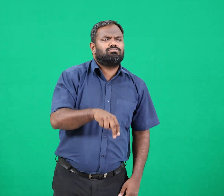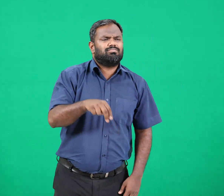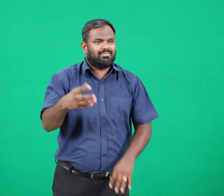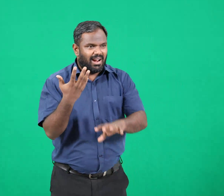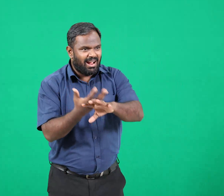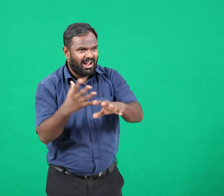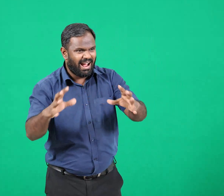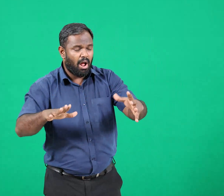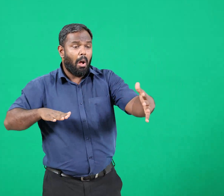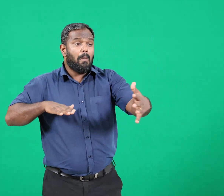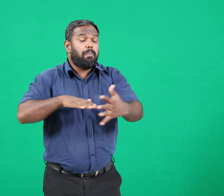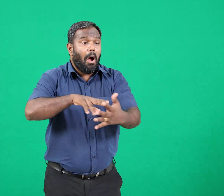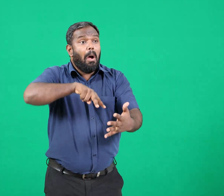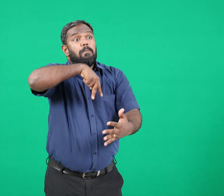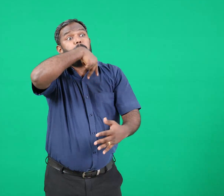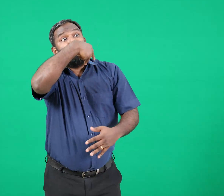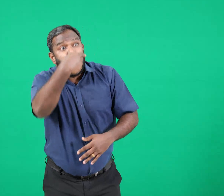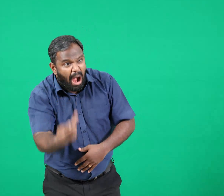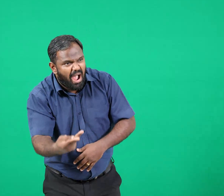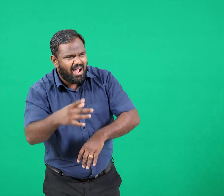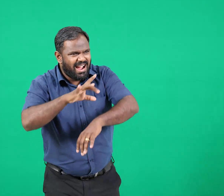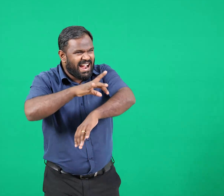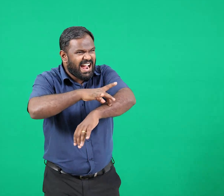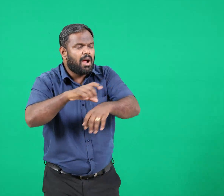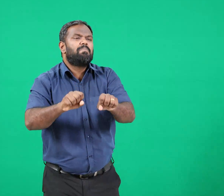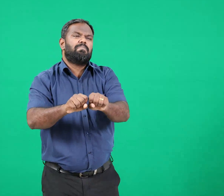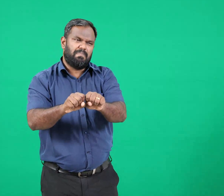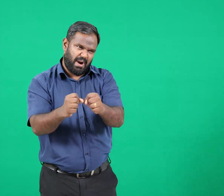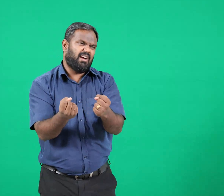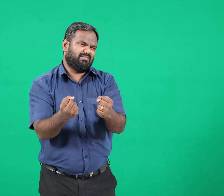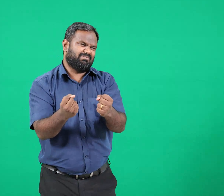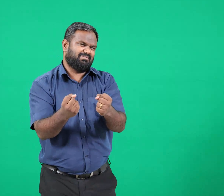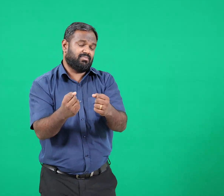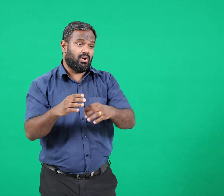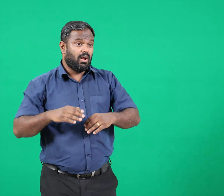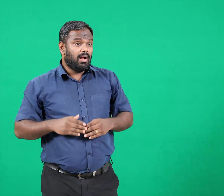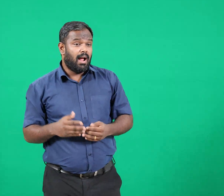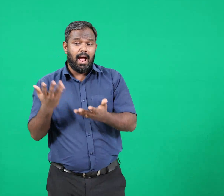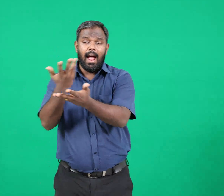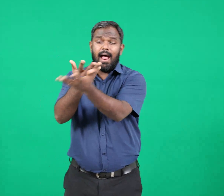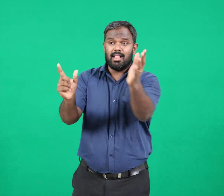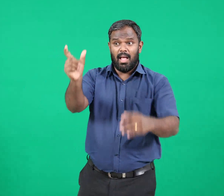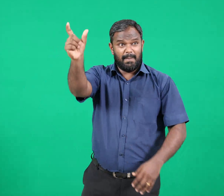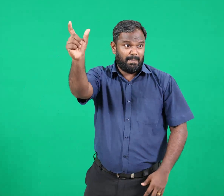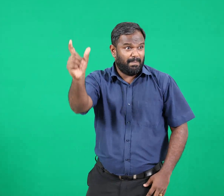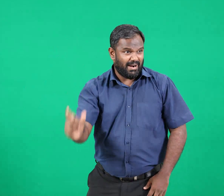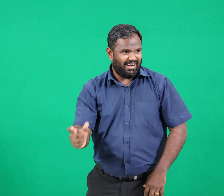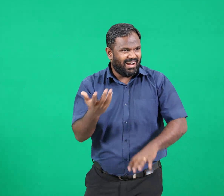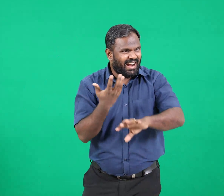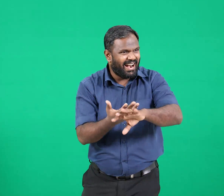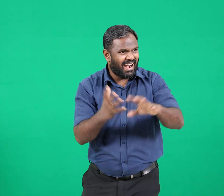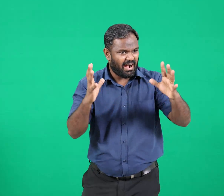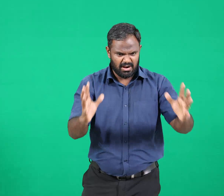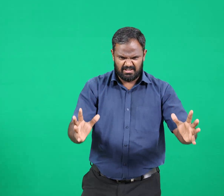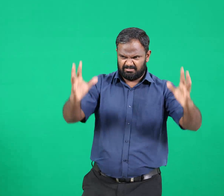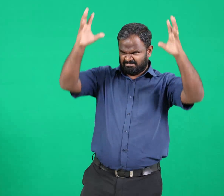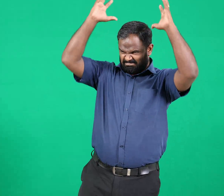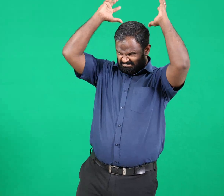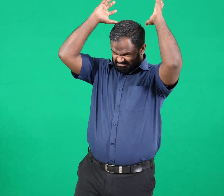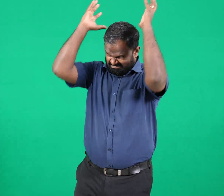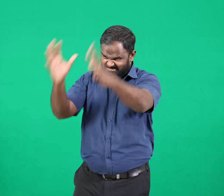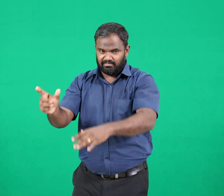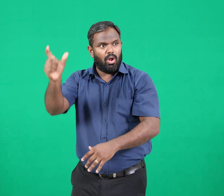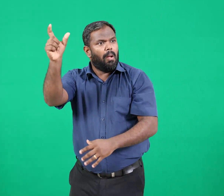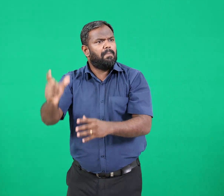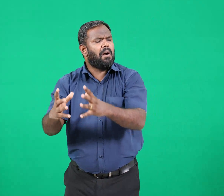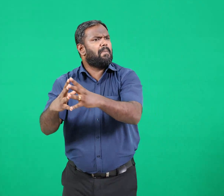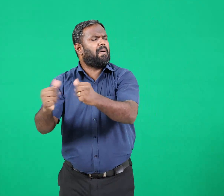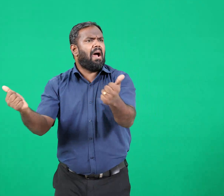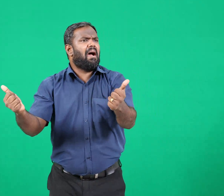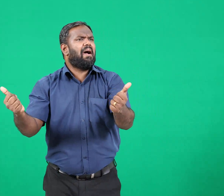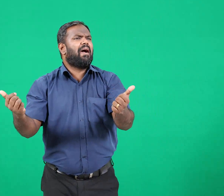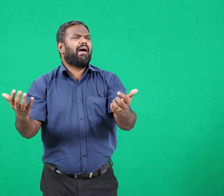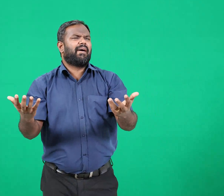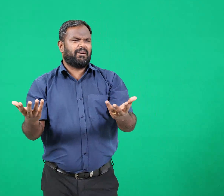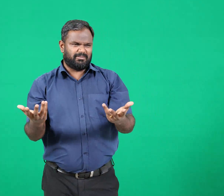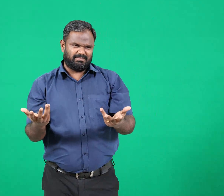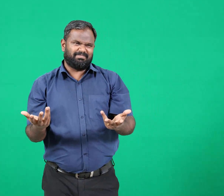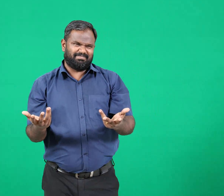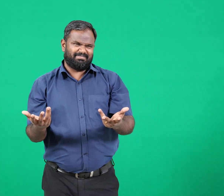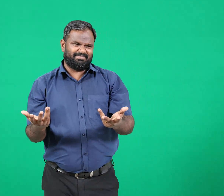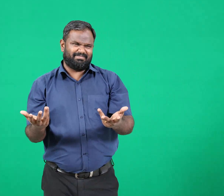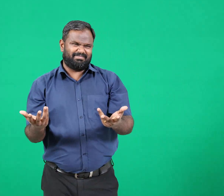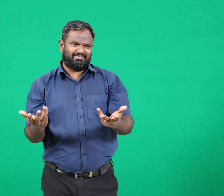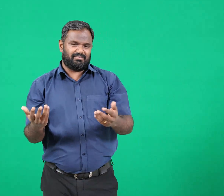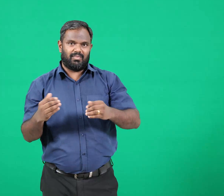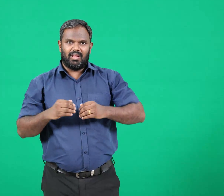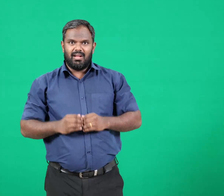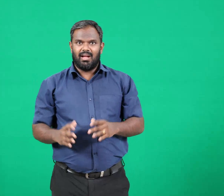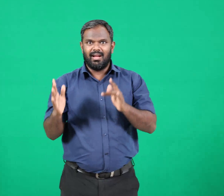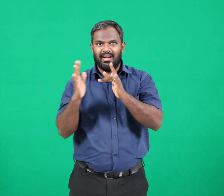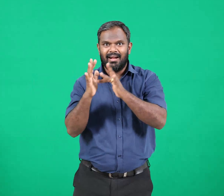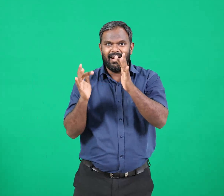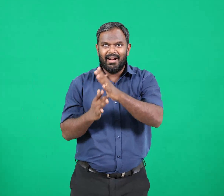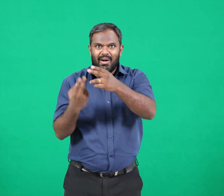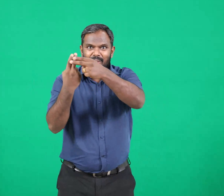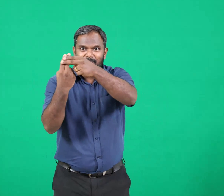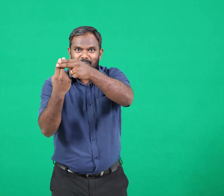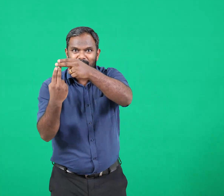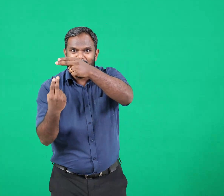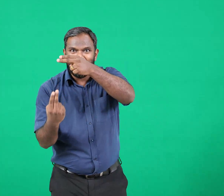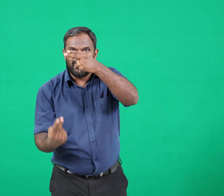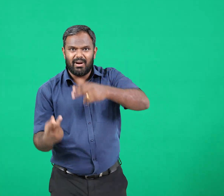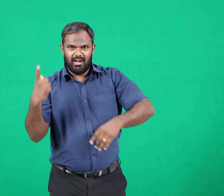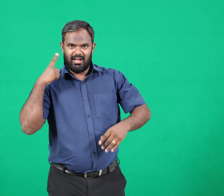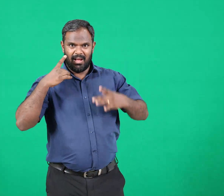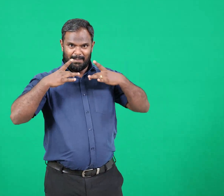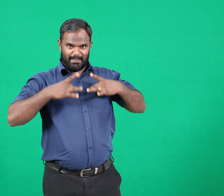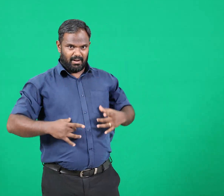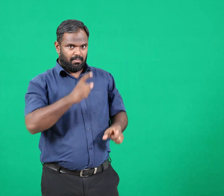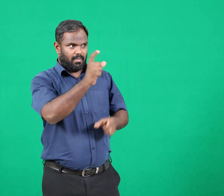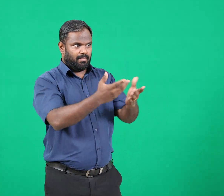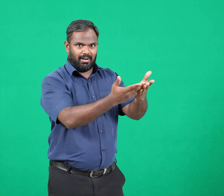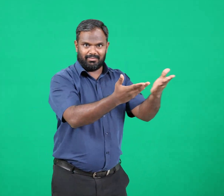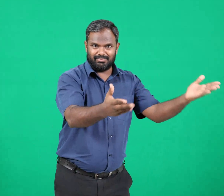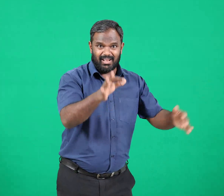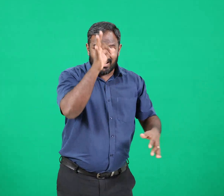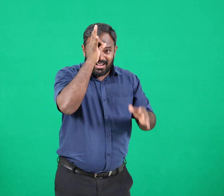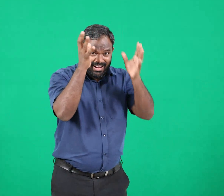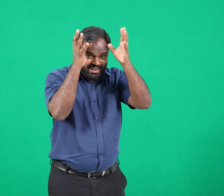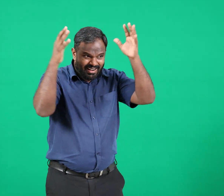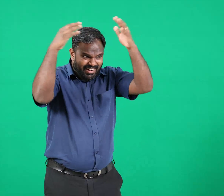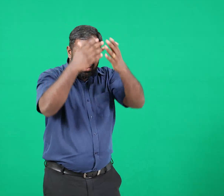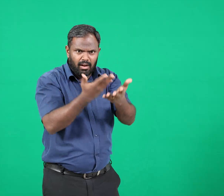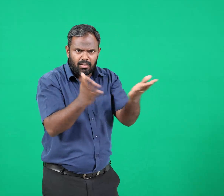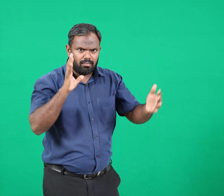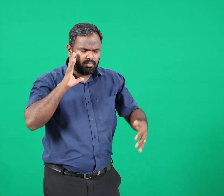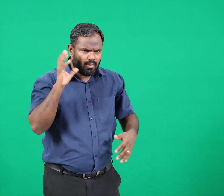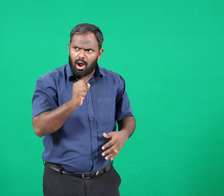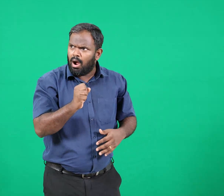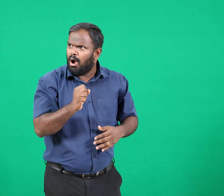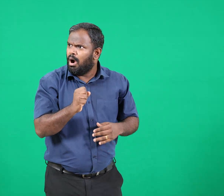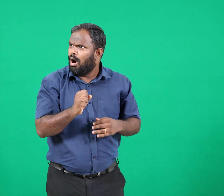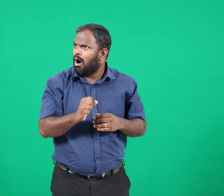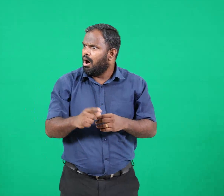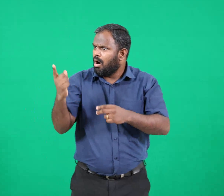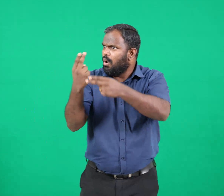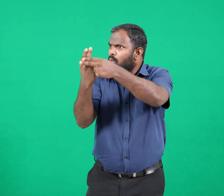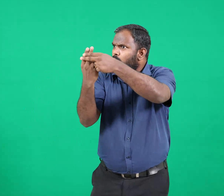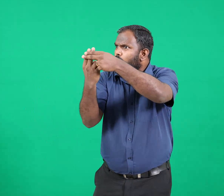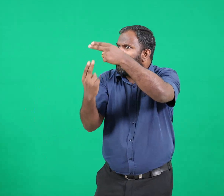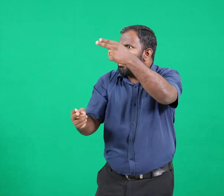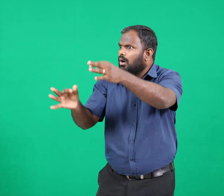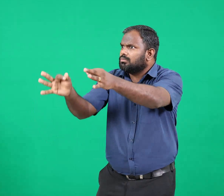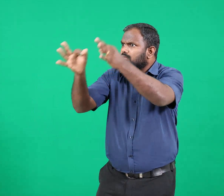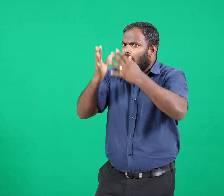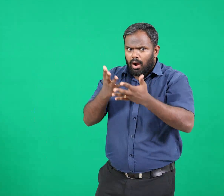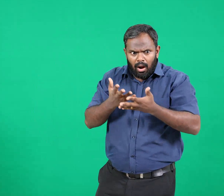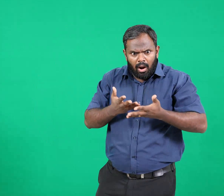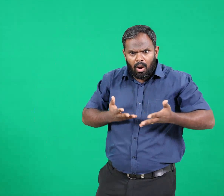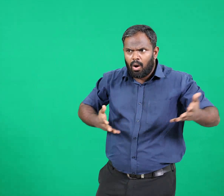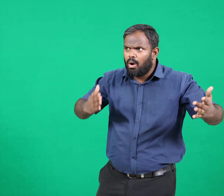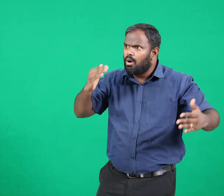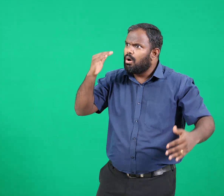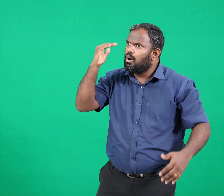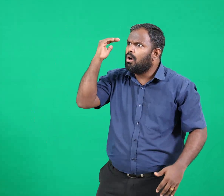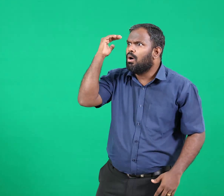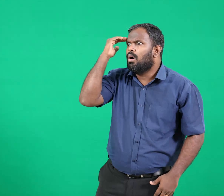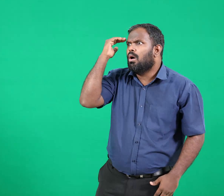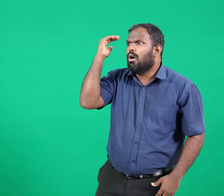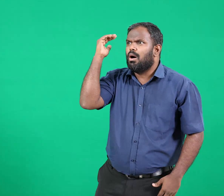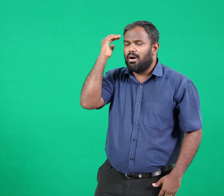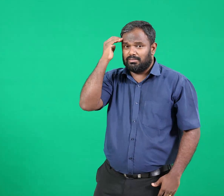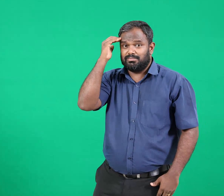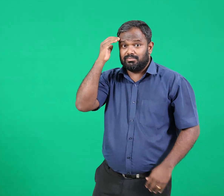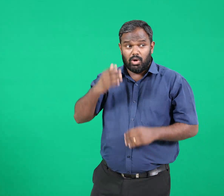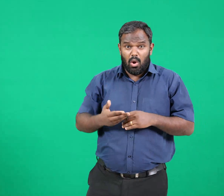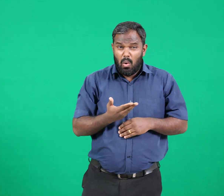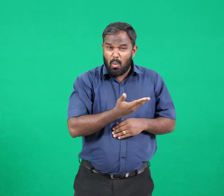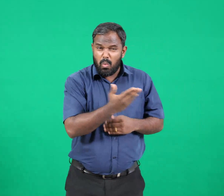When the chief priests and Pharisees heard His parables, they knew that Jesus was speaking about them.